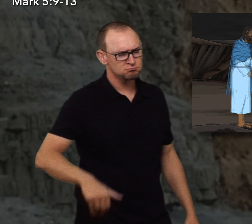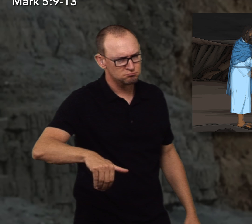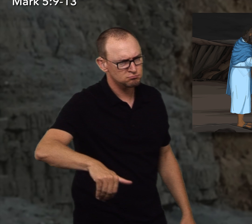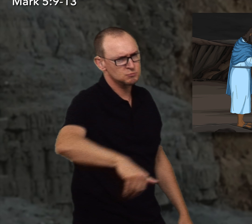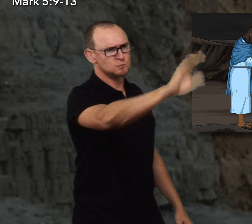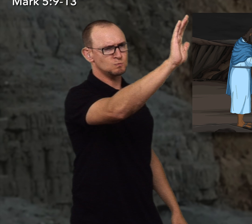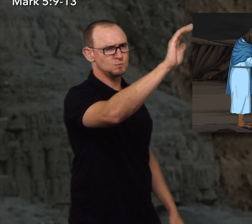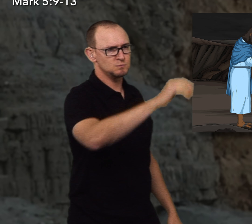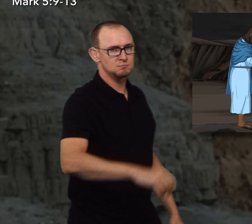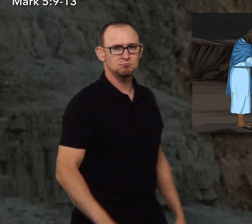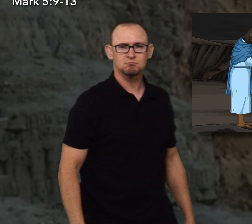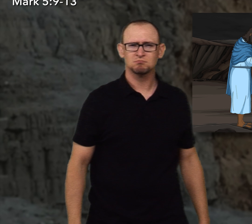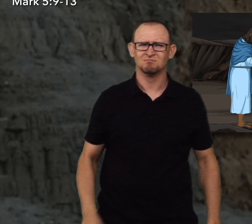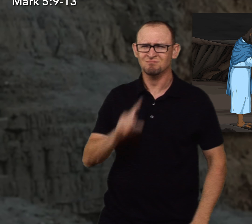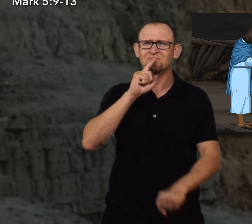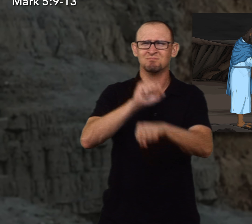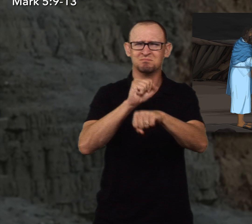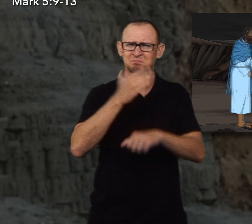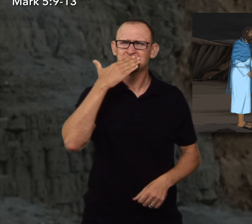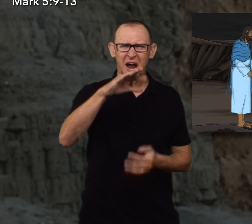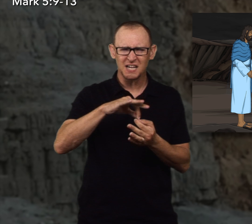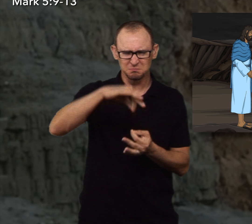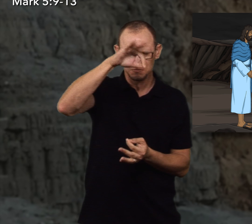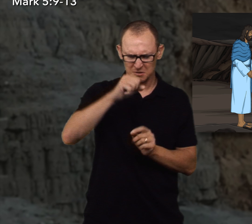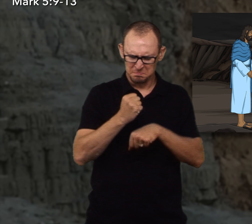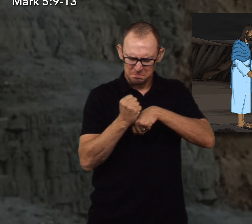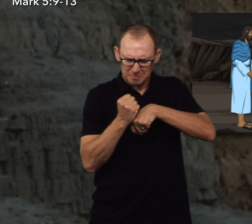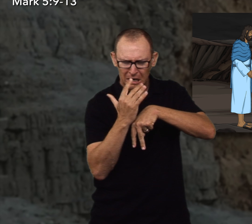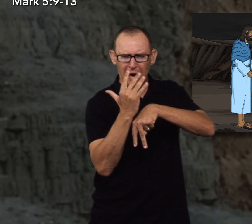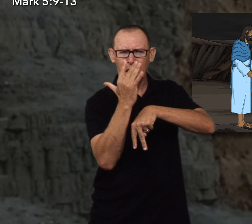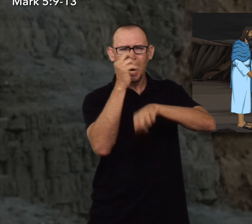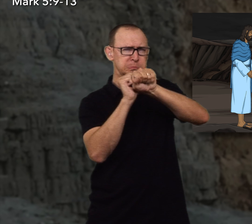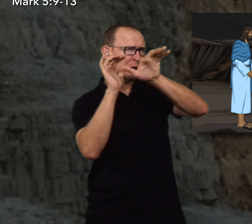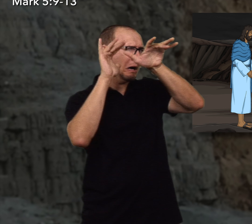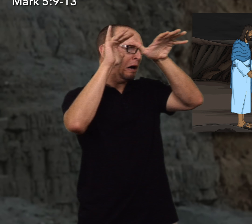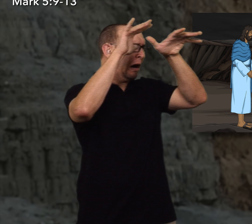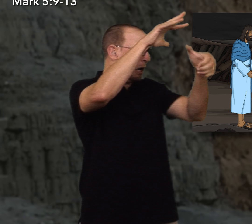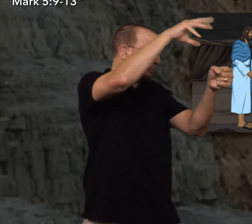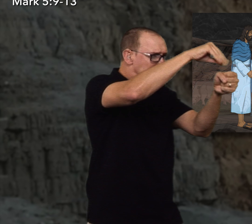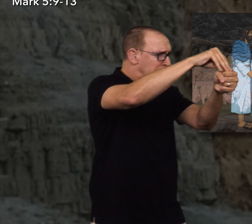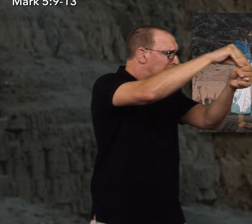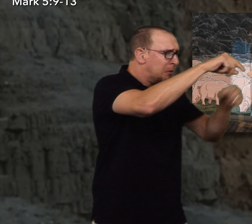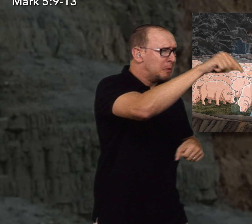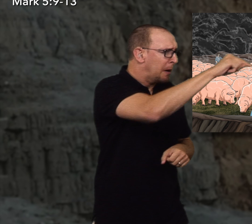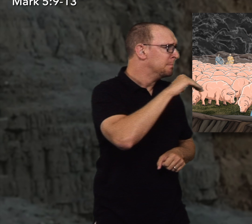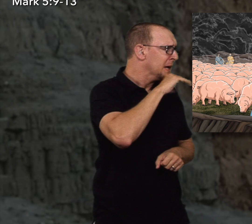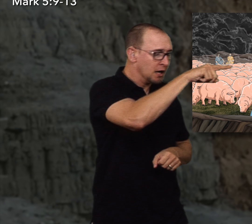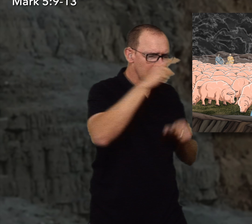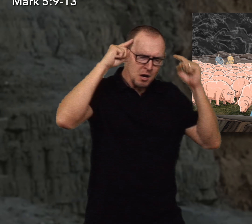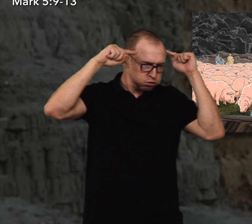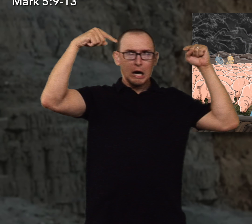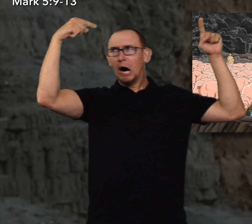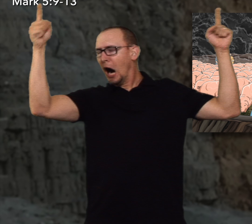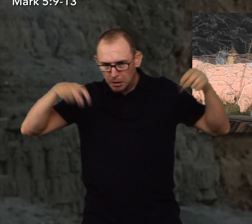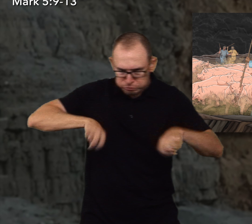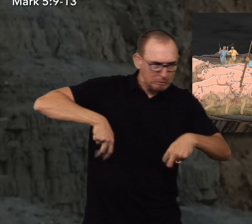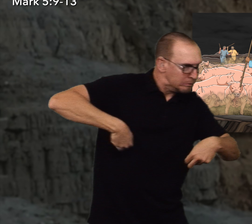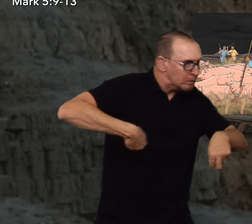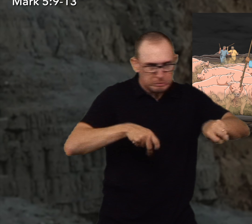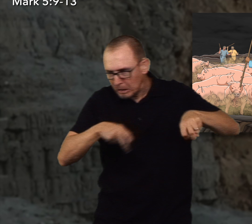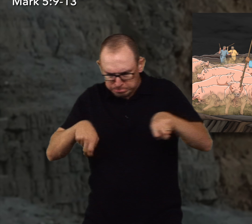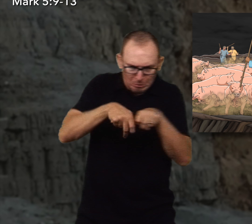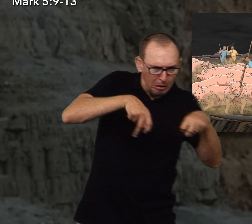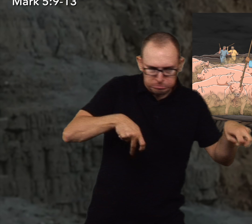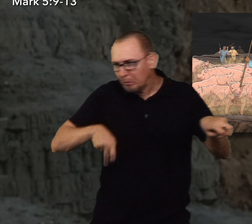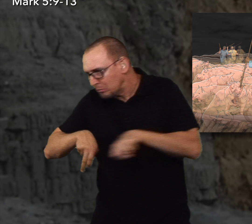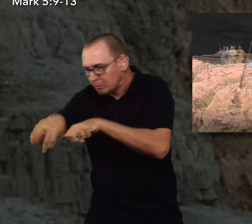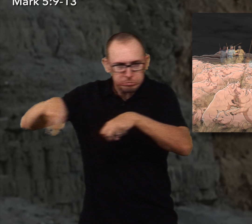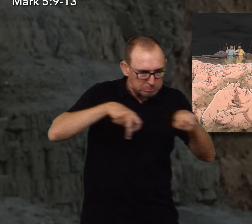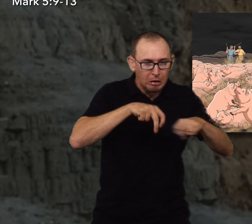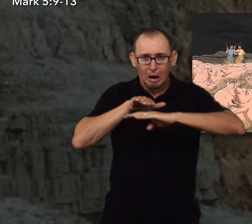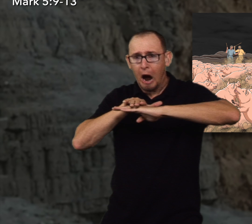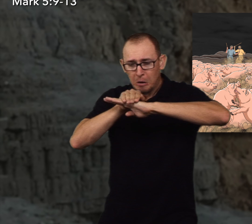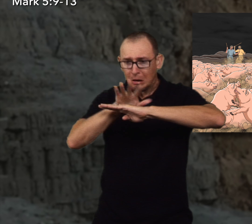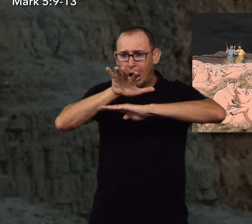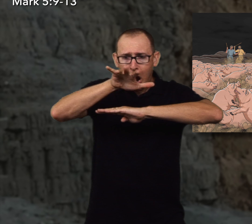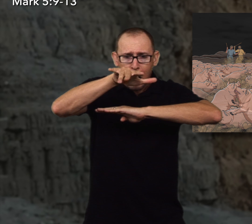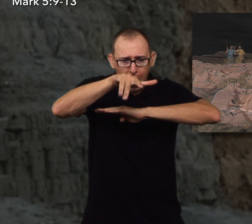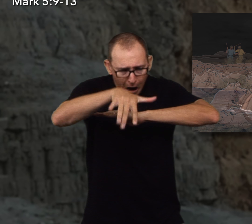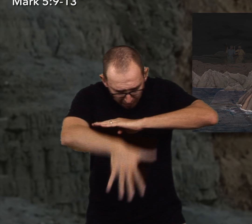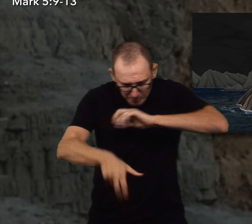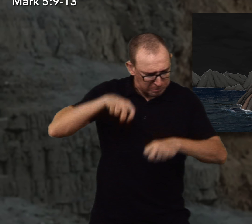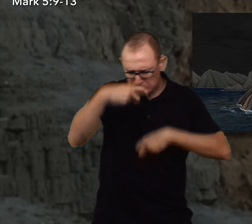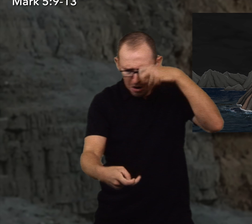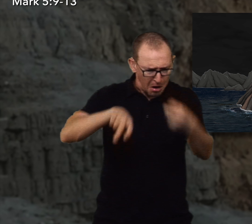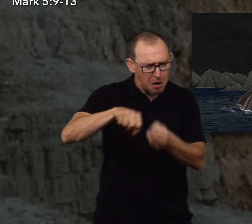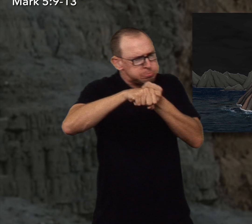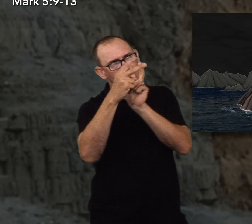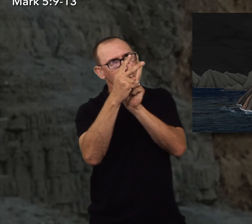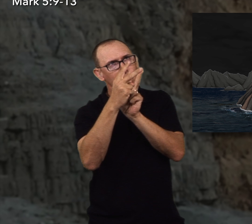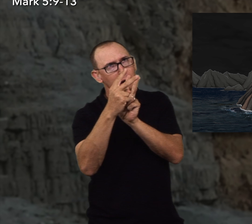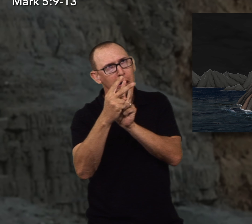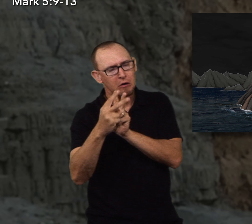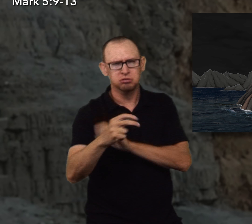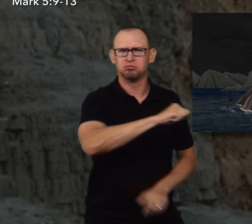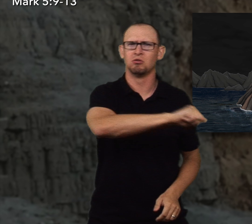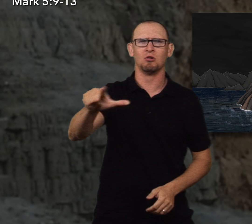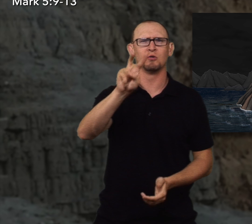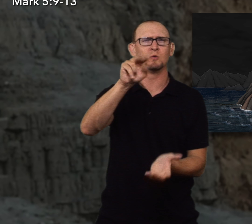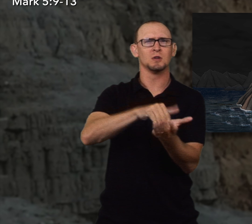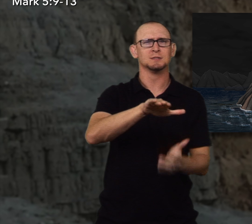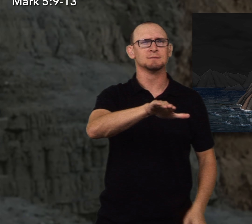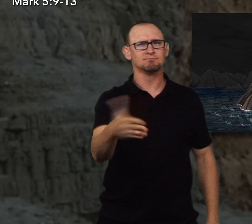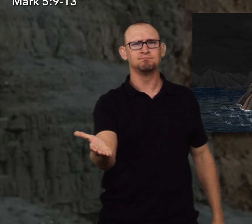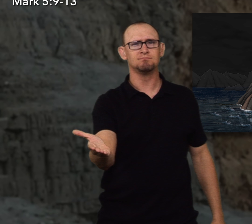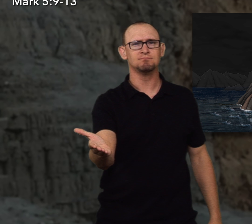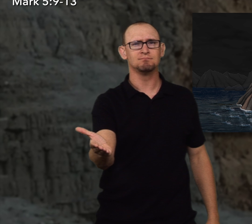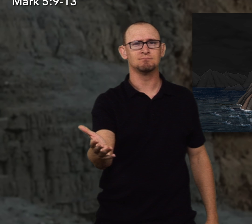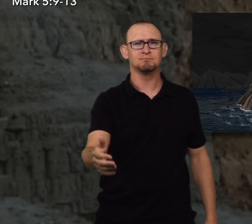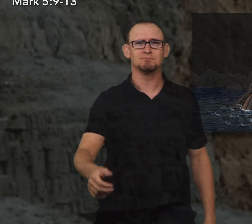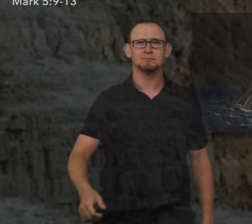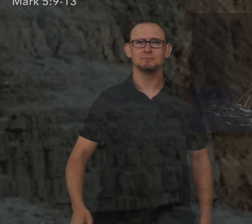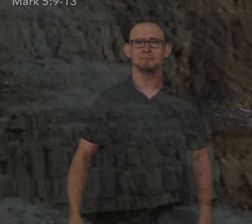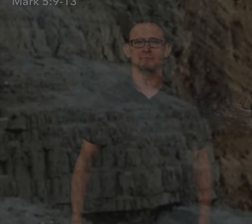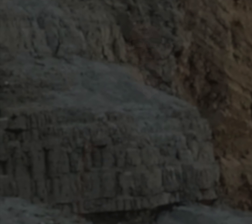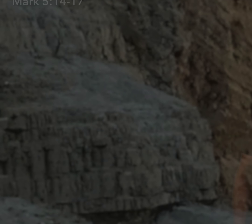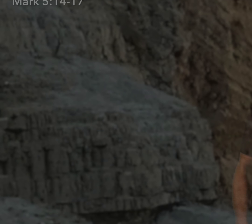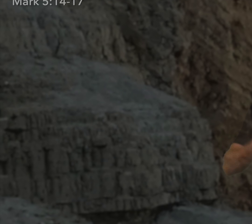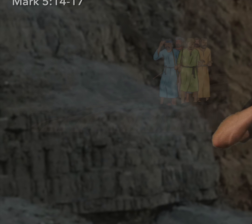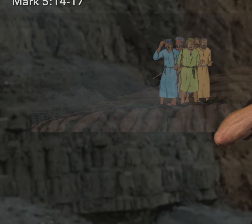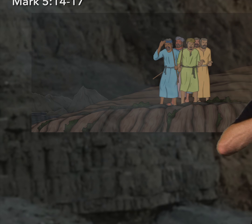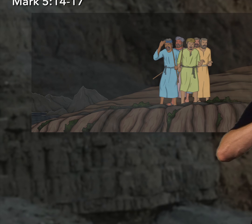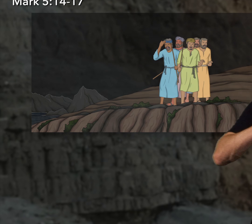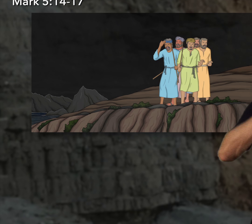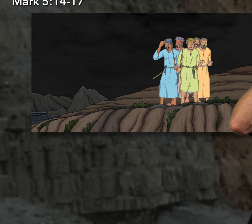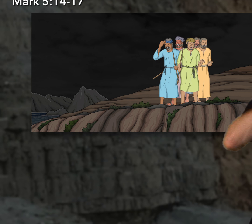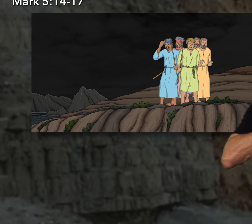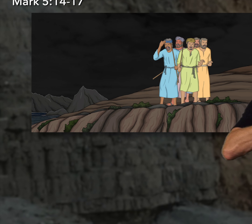He gave them permission, and the unclean spirits came out and went into the pigs, and the herd of about two thousand rushed down the steep bank into the sea and drowned in the water.